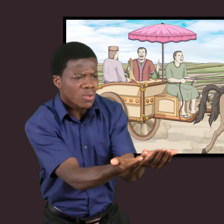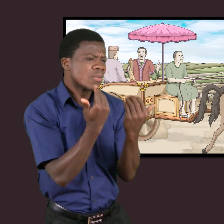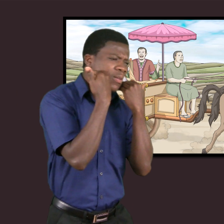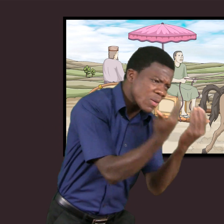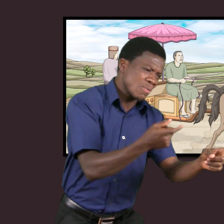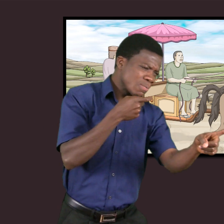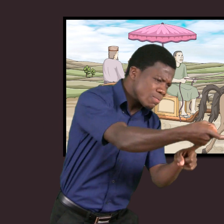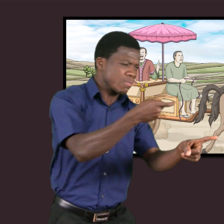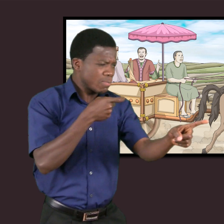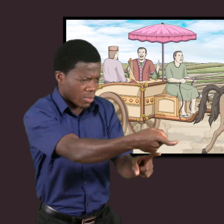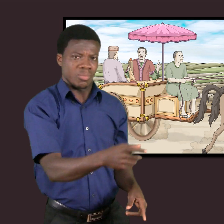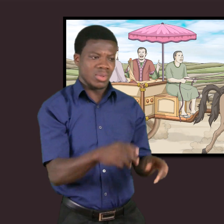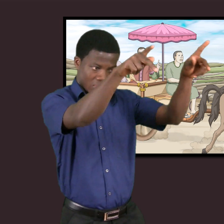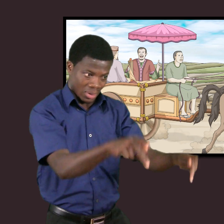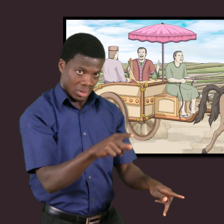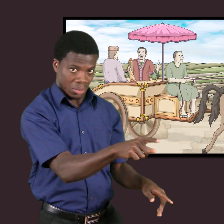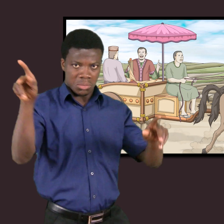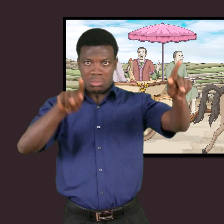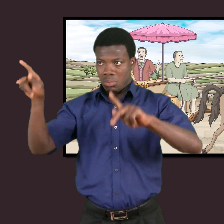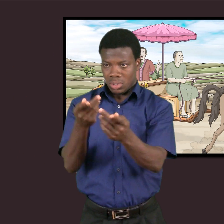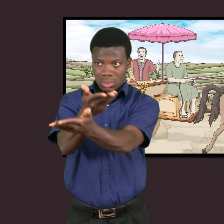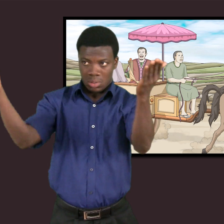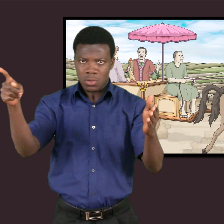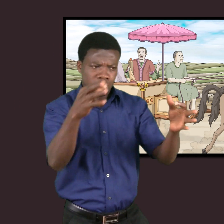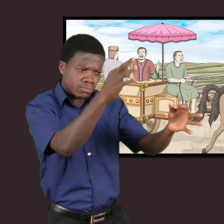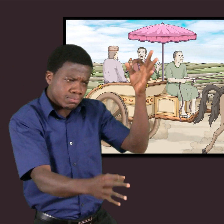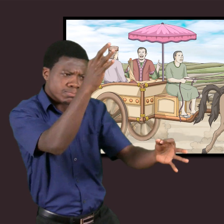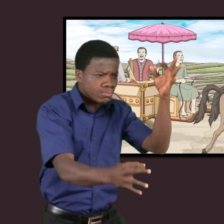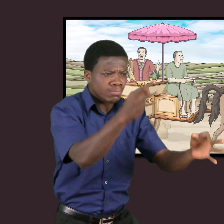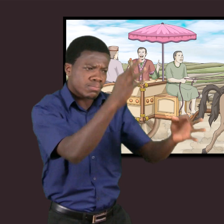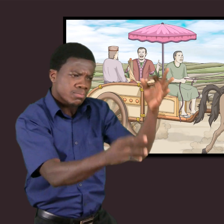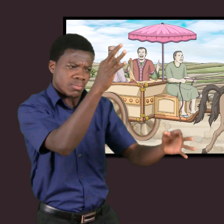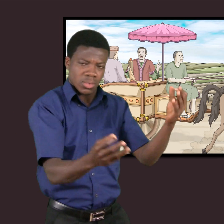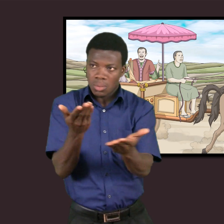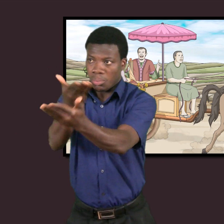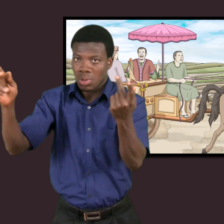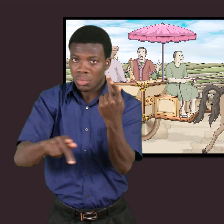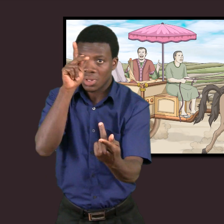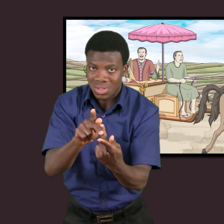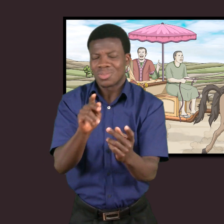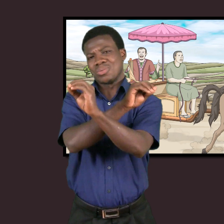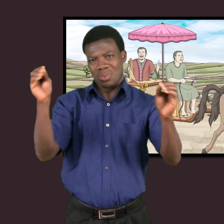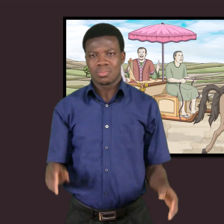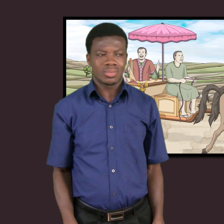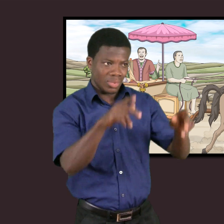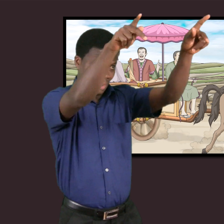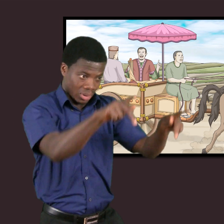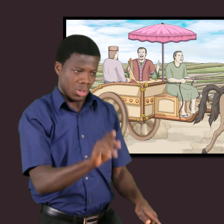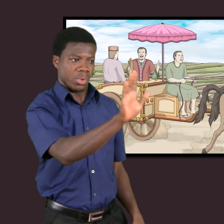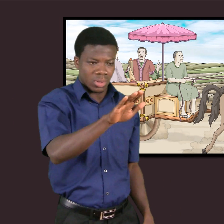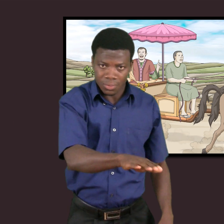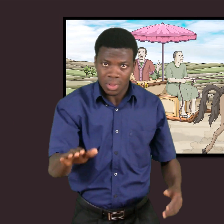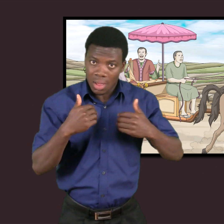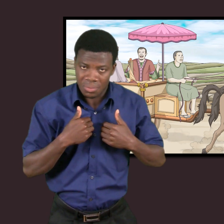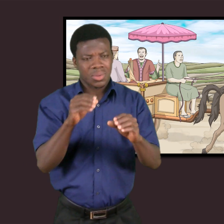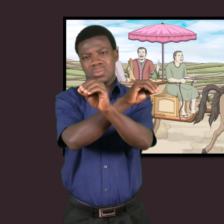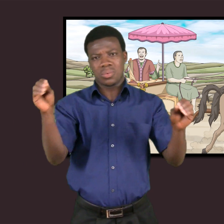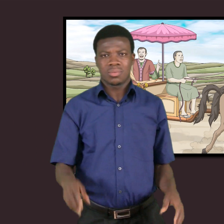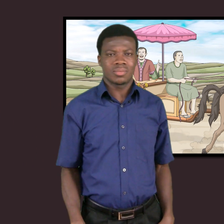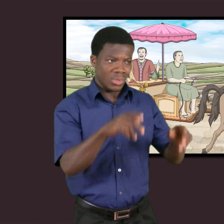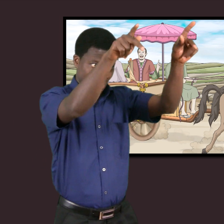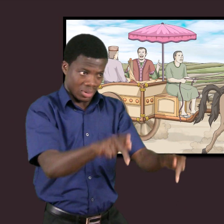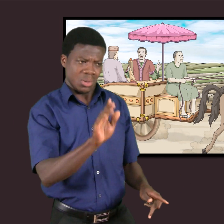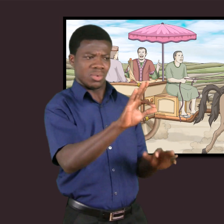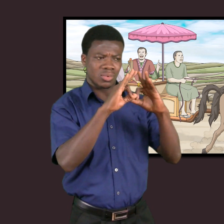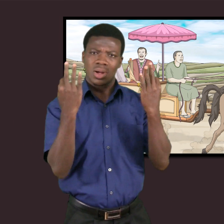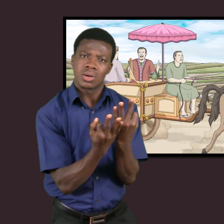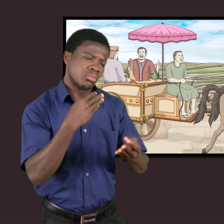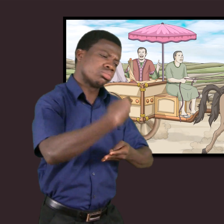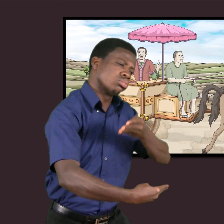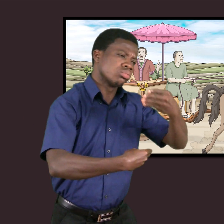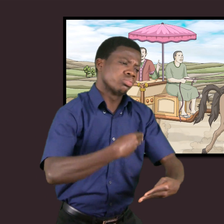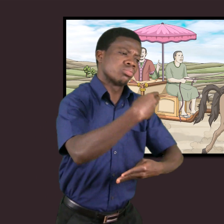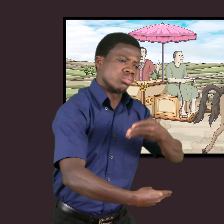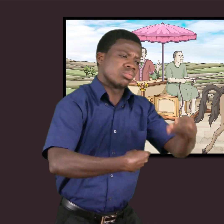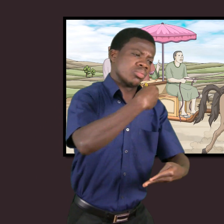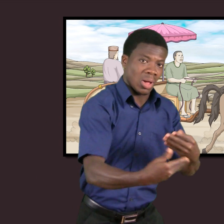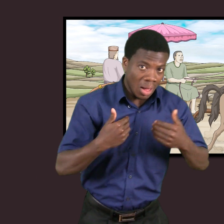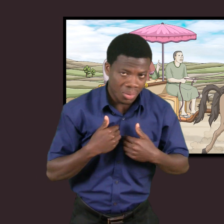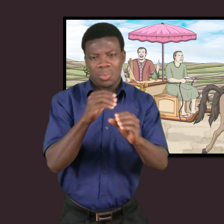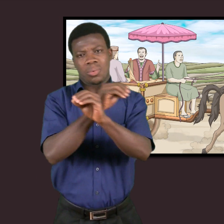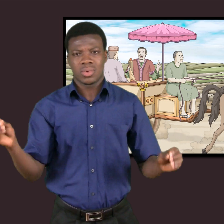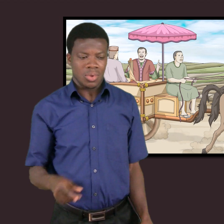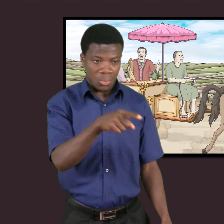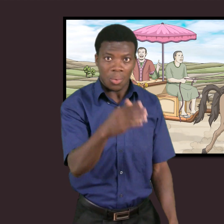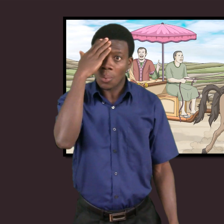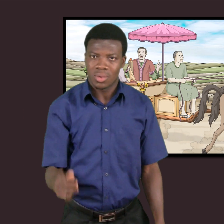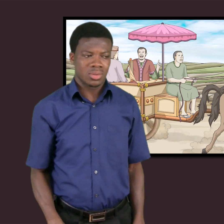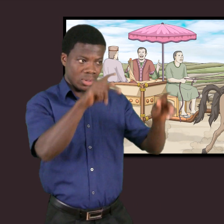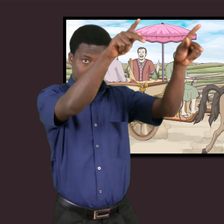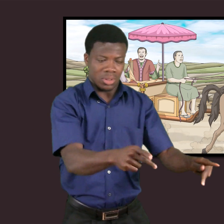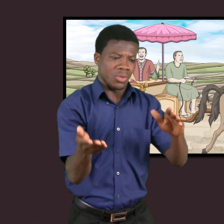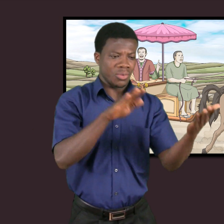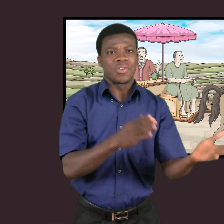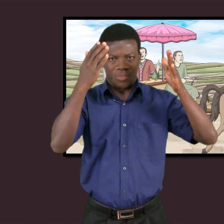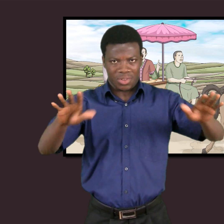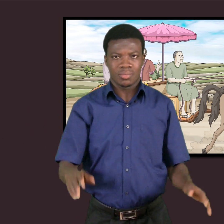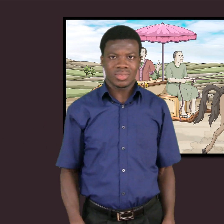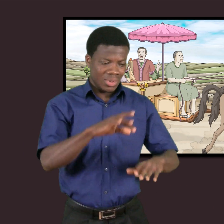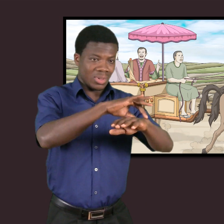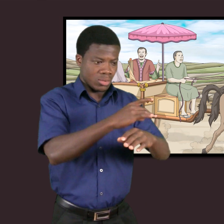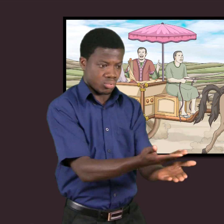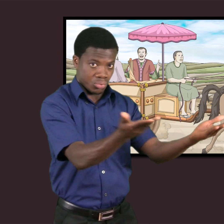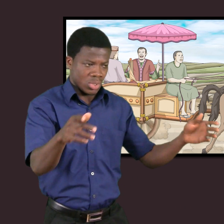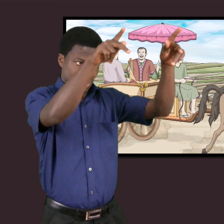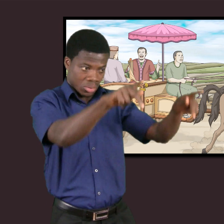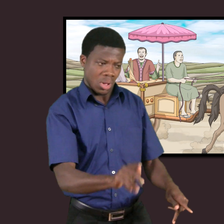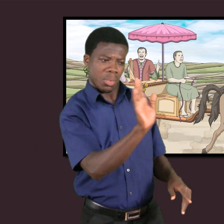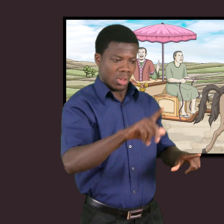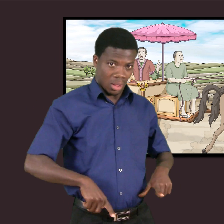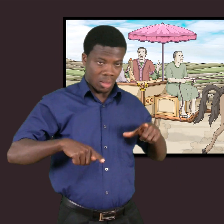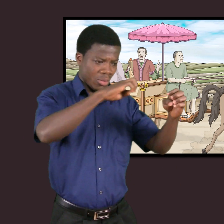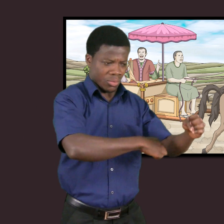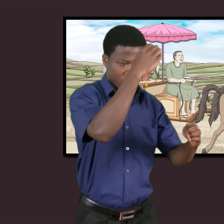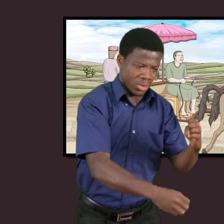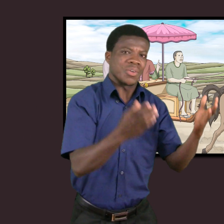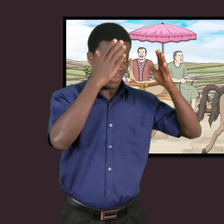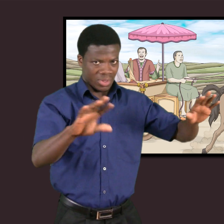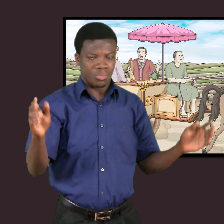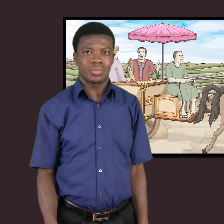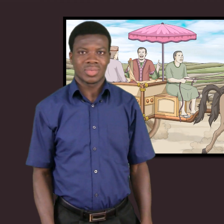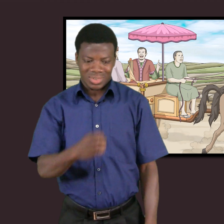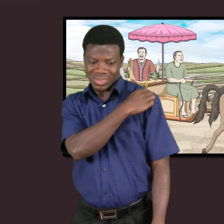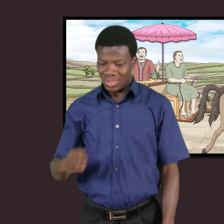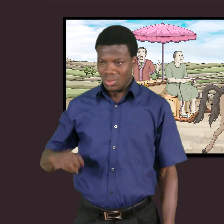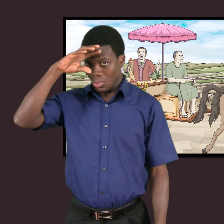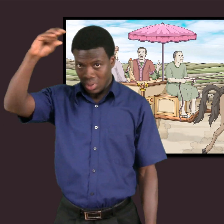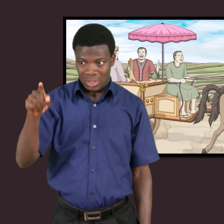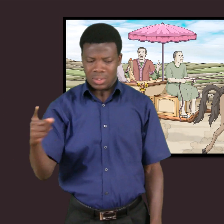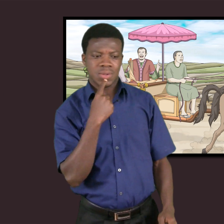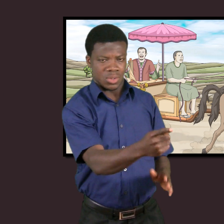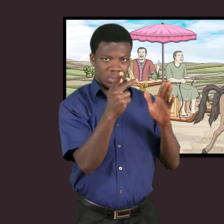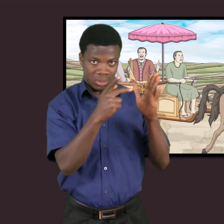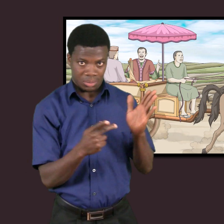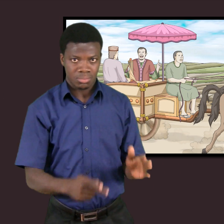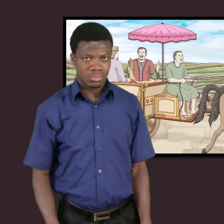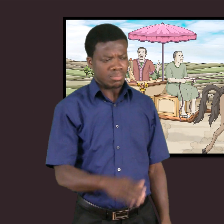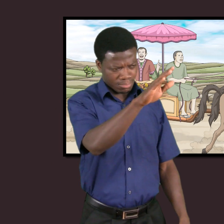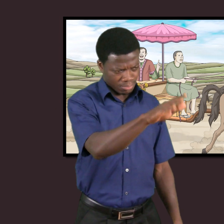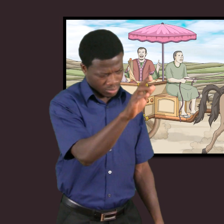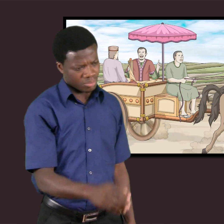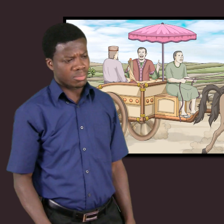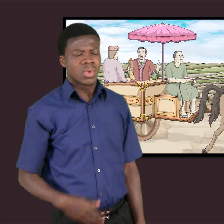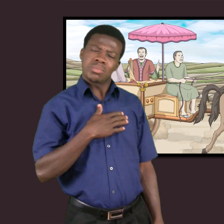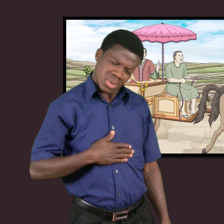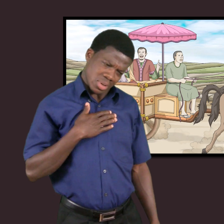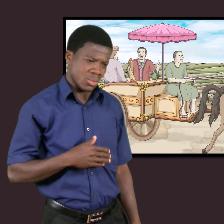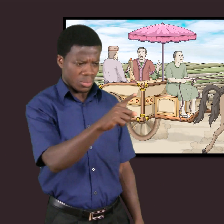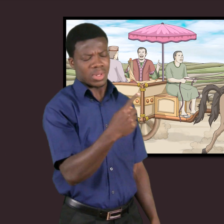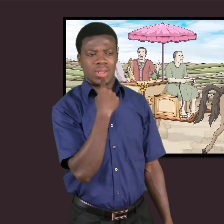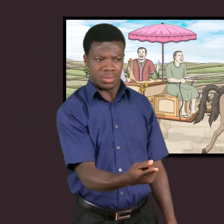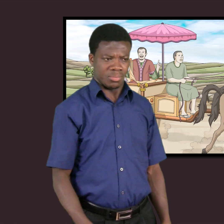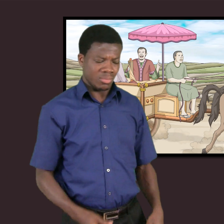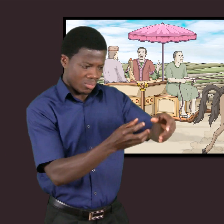In His humiliation He was deprived of justice. Who can recount His descendants? For His life was removed from the earth.”